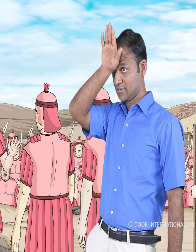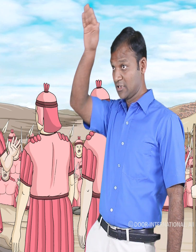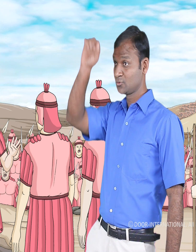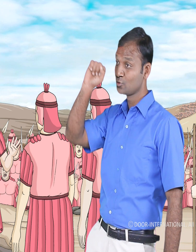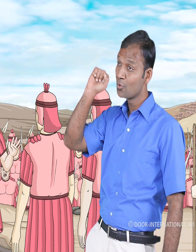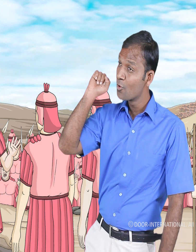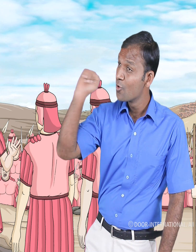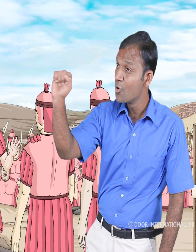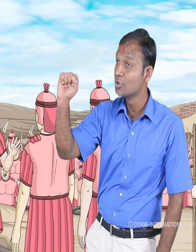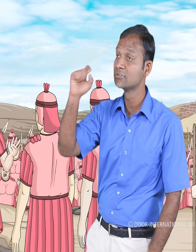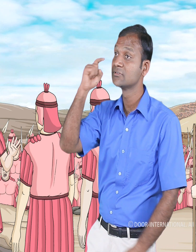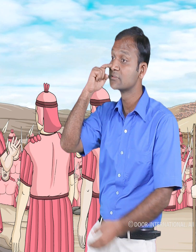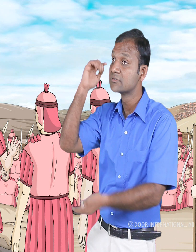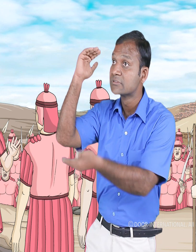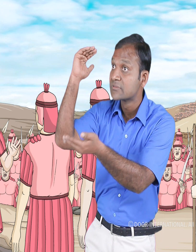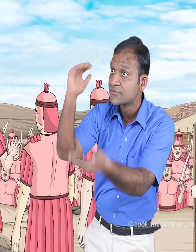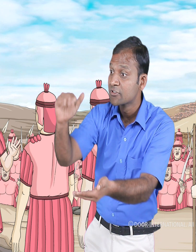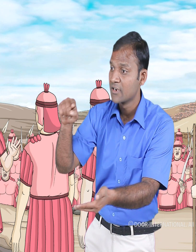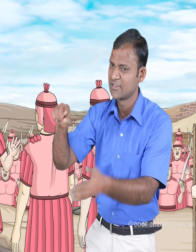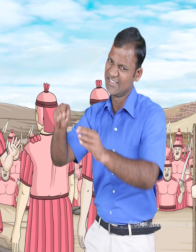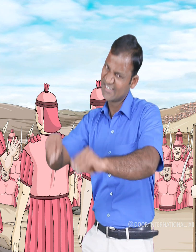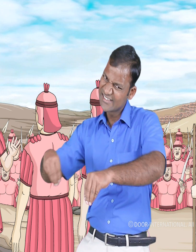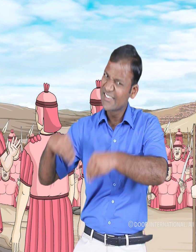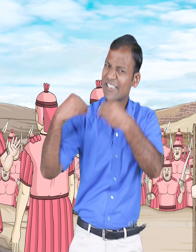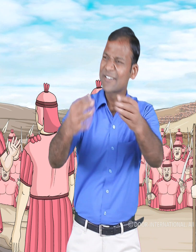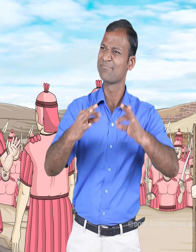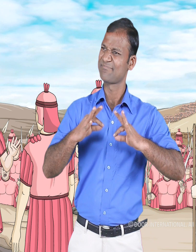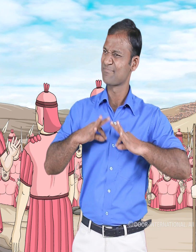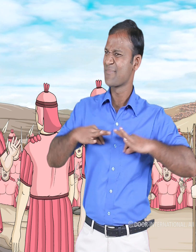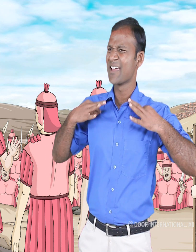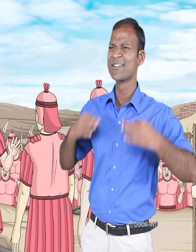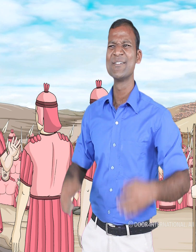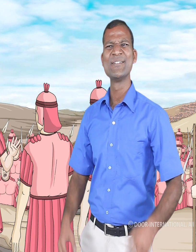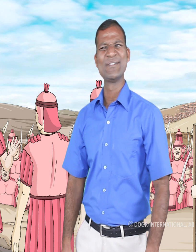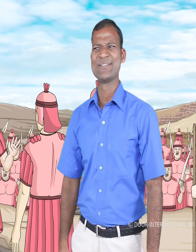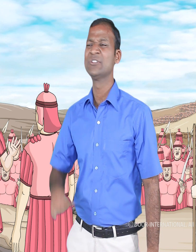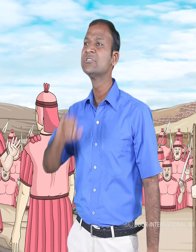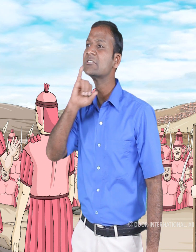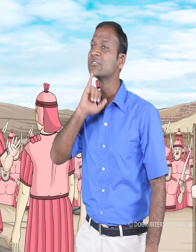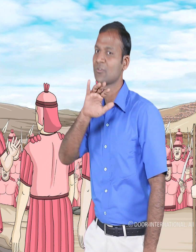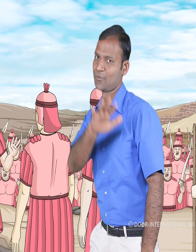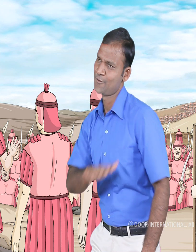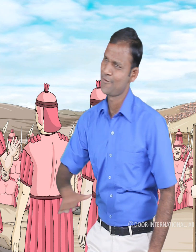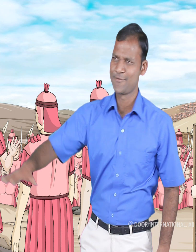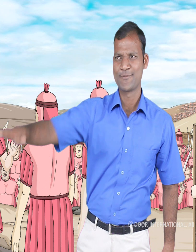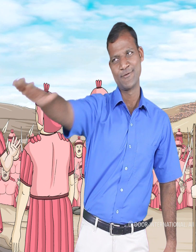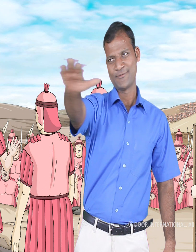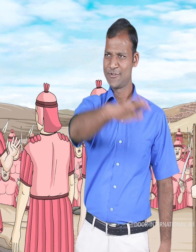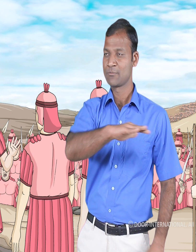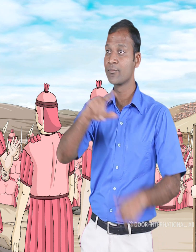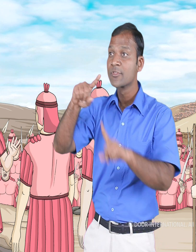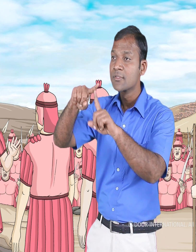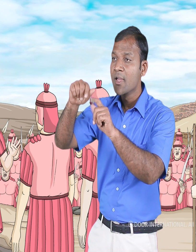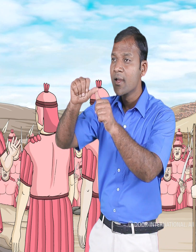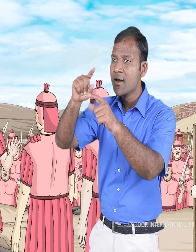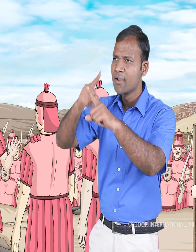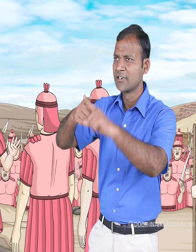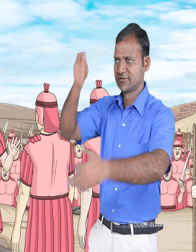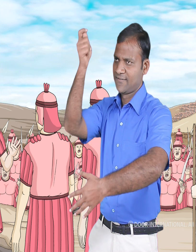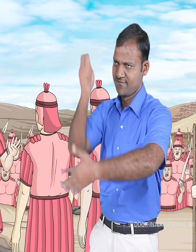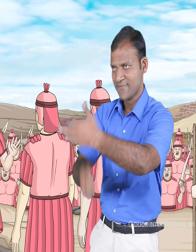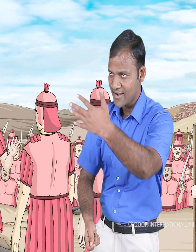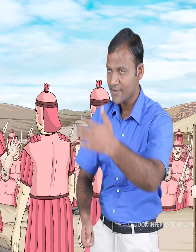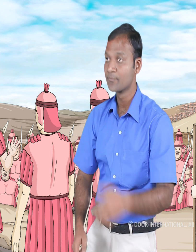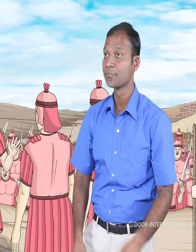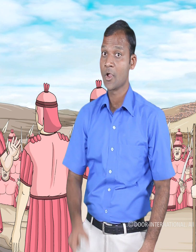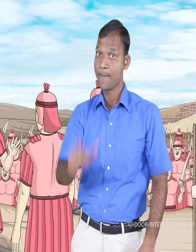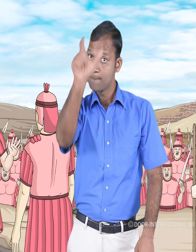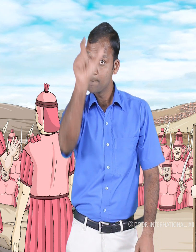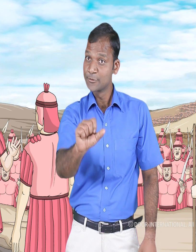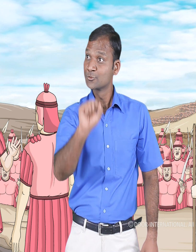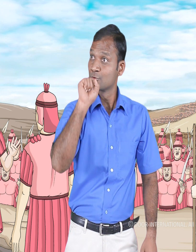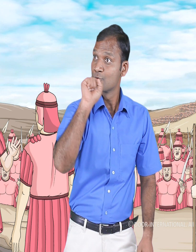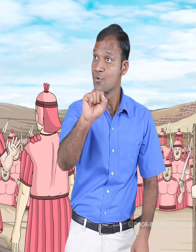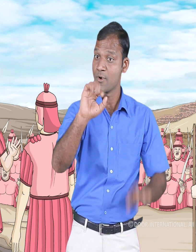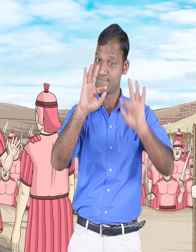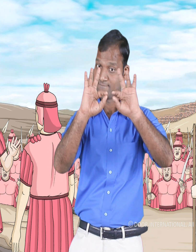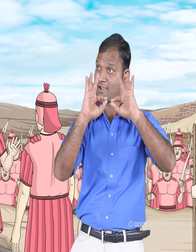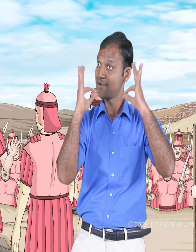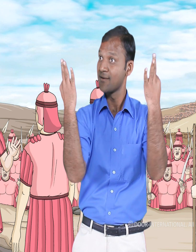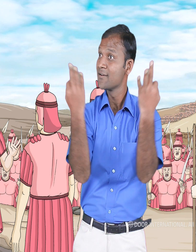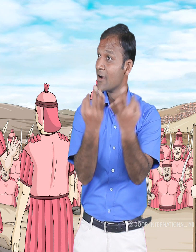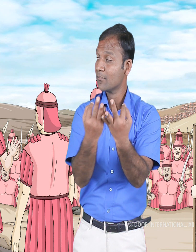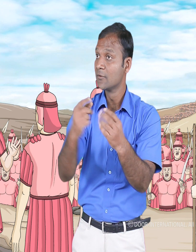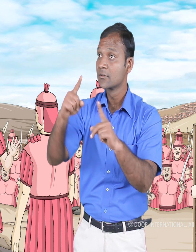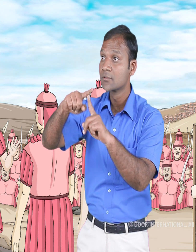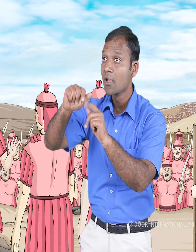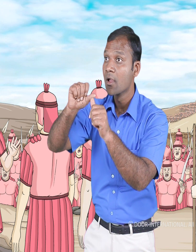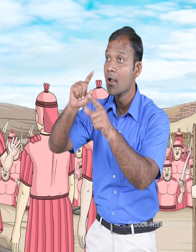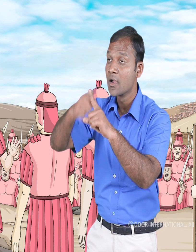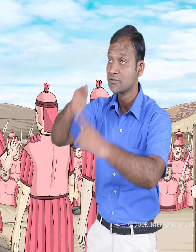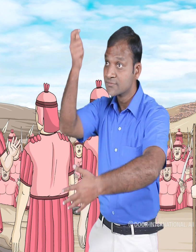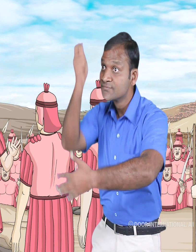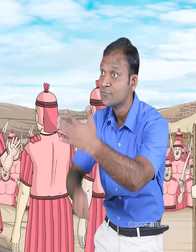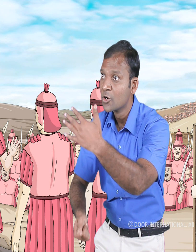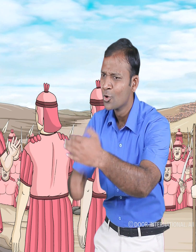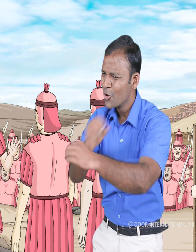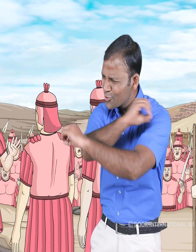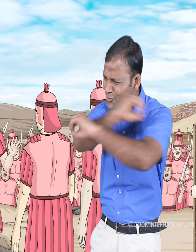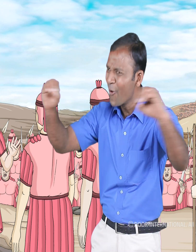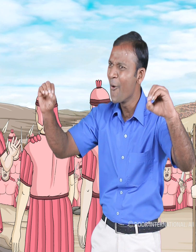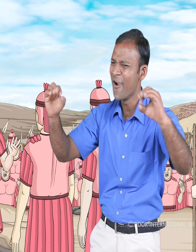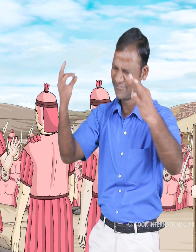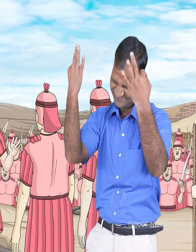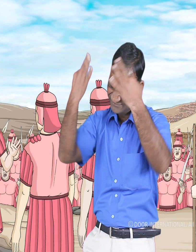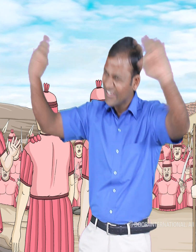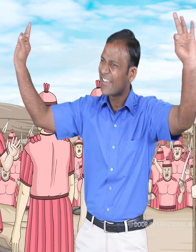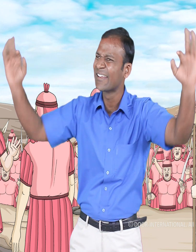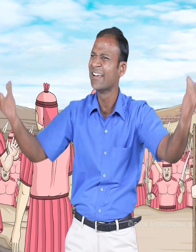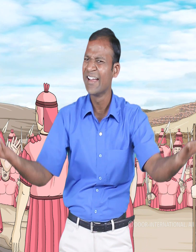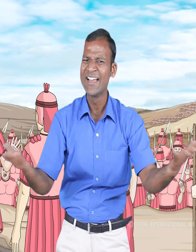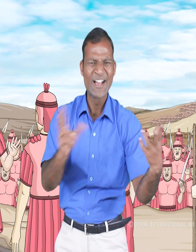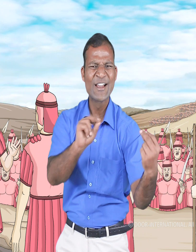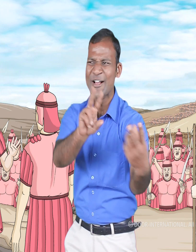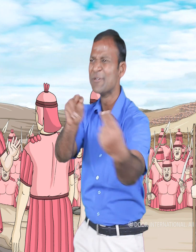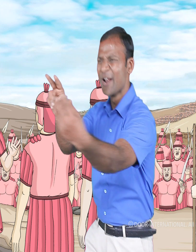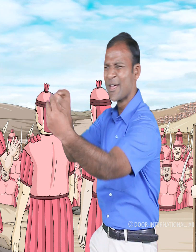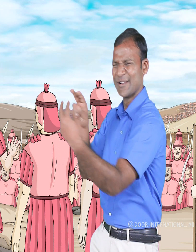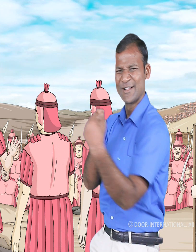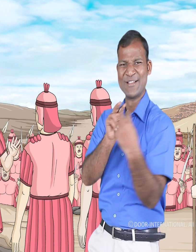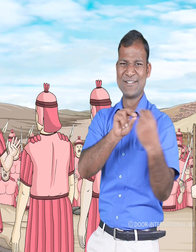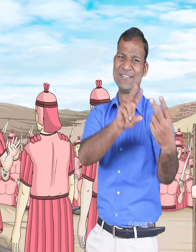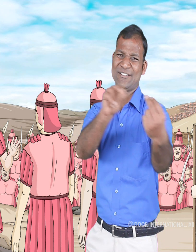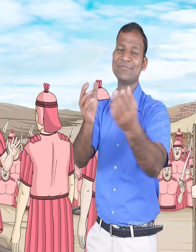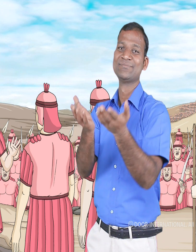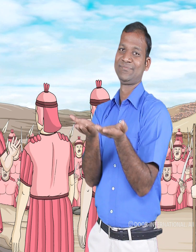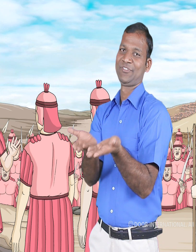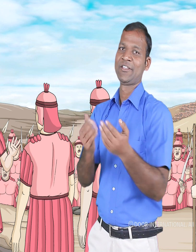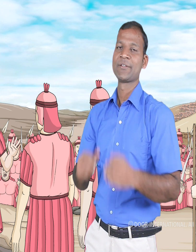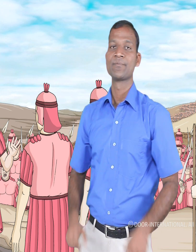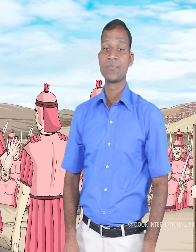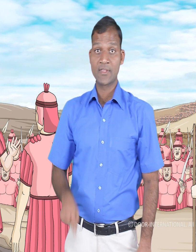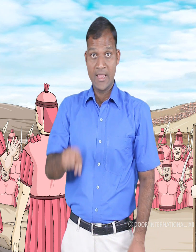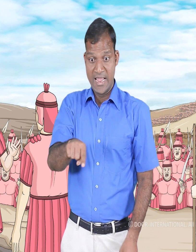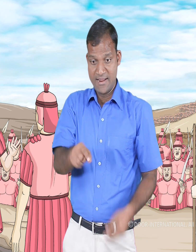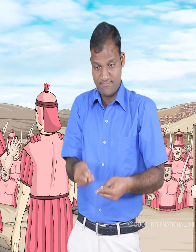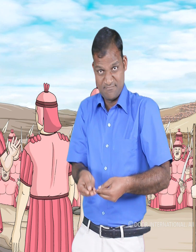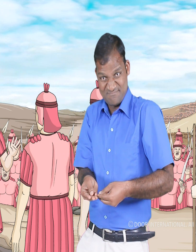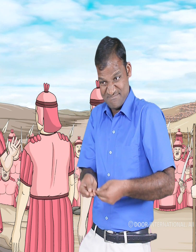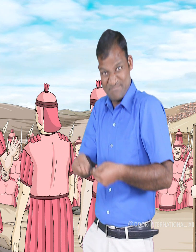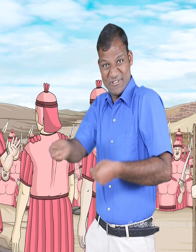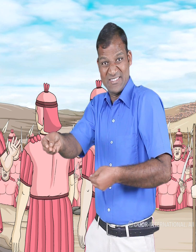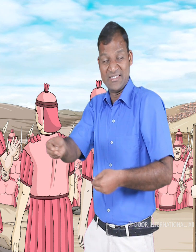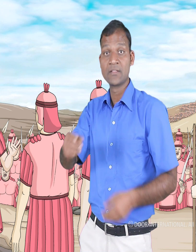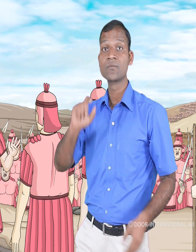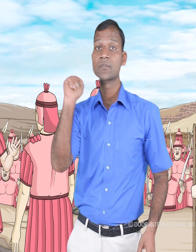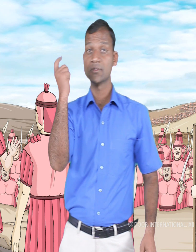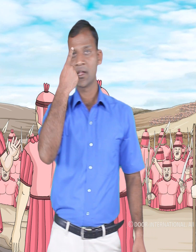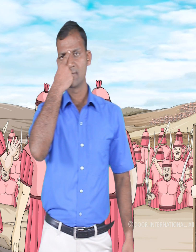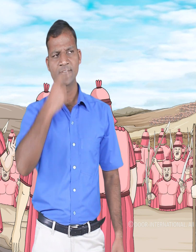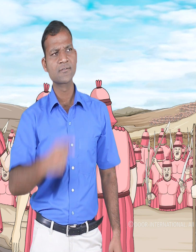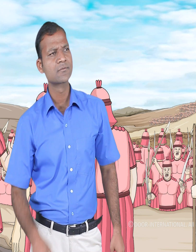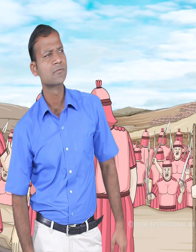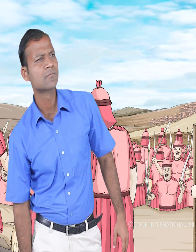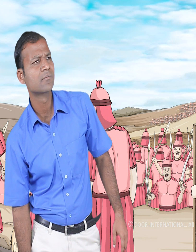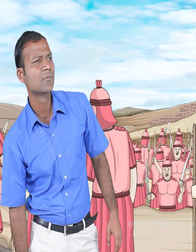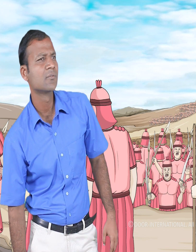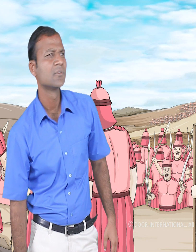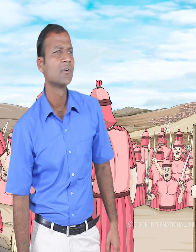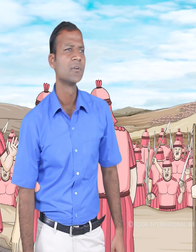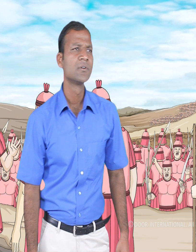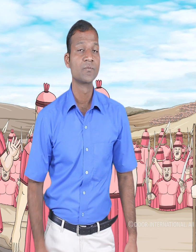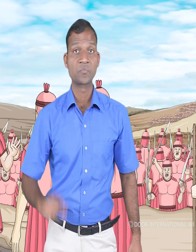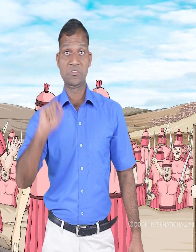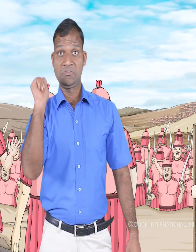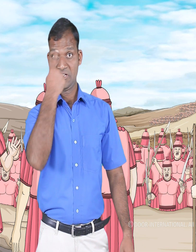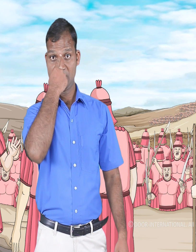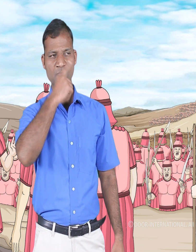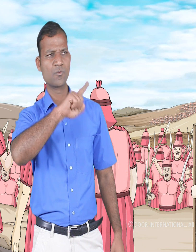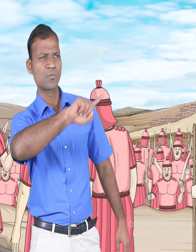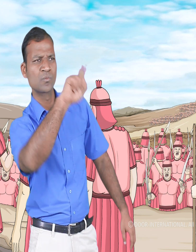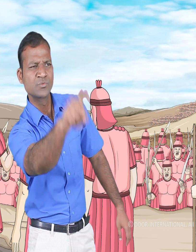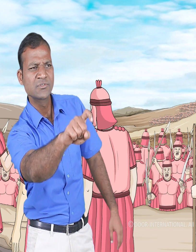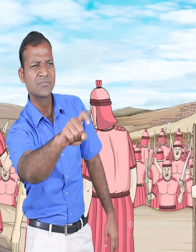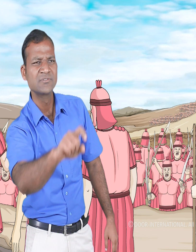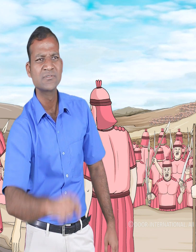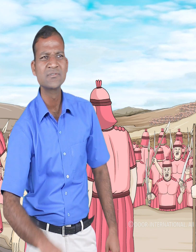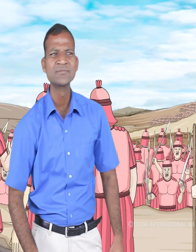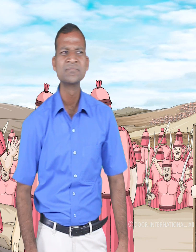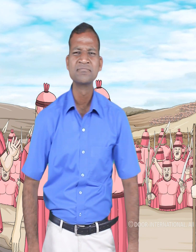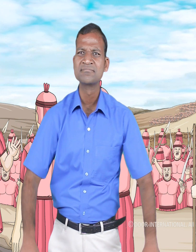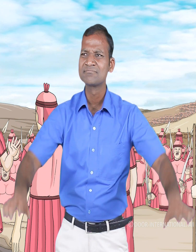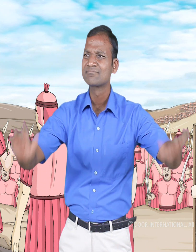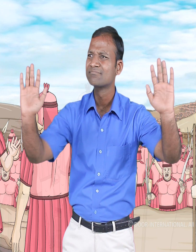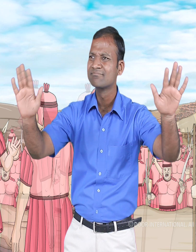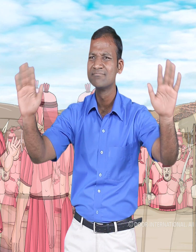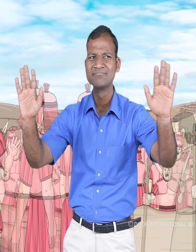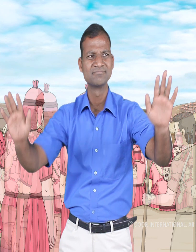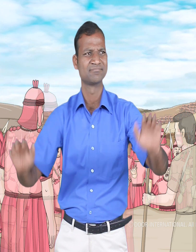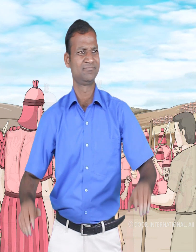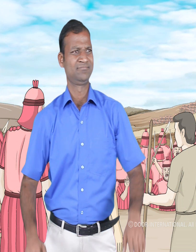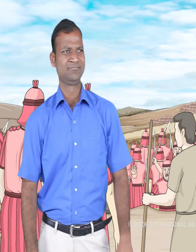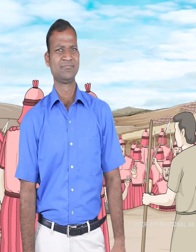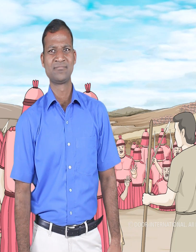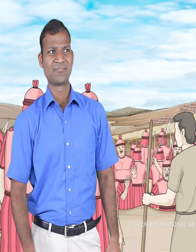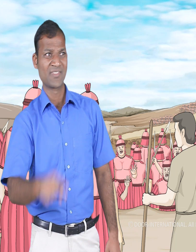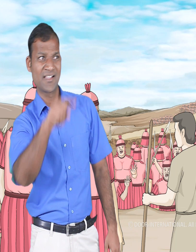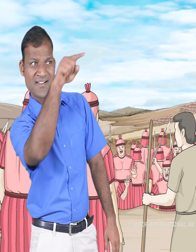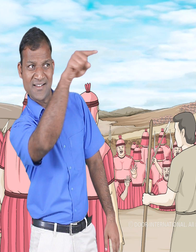And he will give him his daughter in marriage and exempt his father’s house from taxation in Israel.”